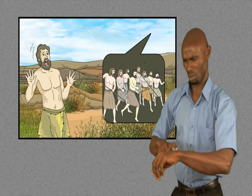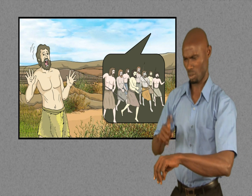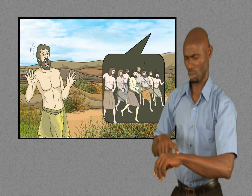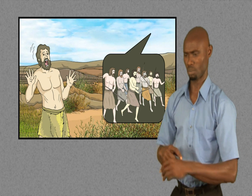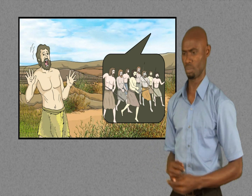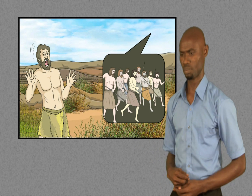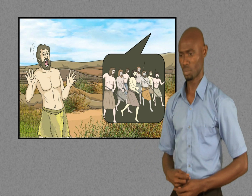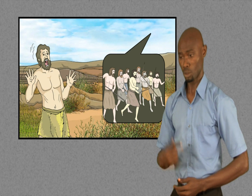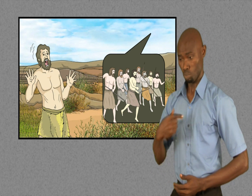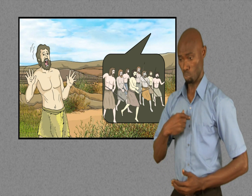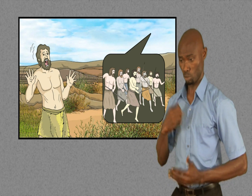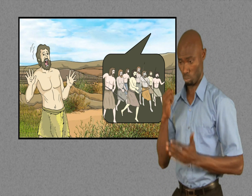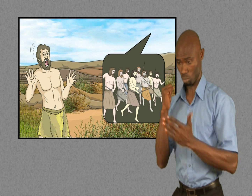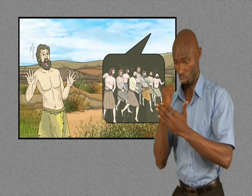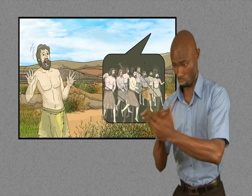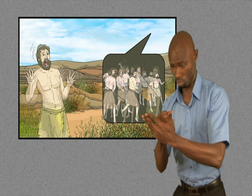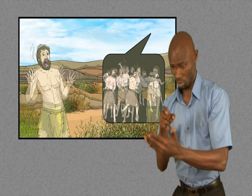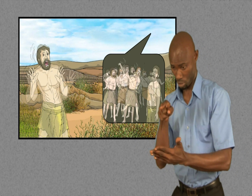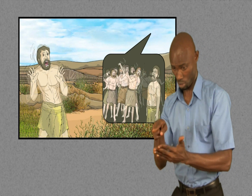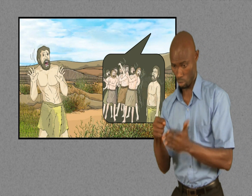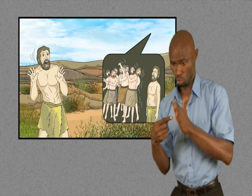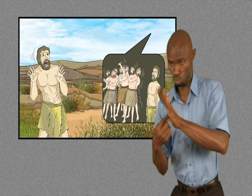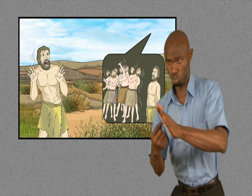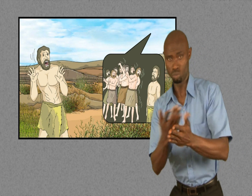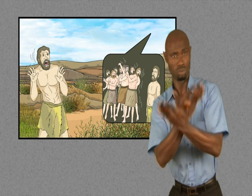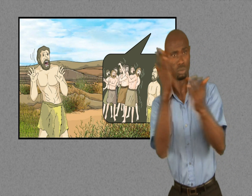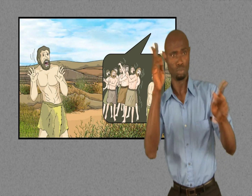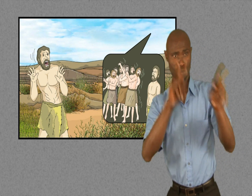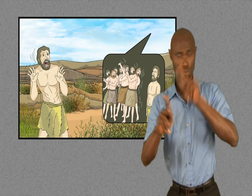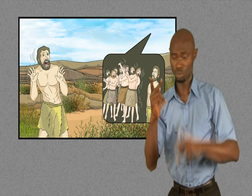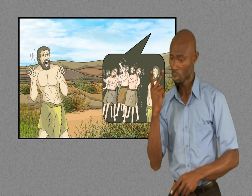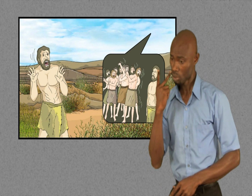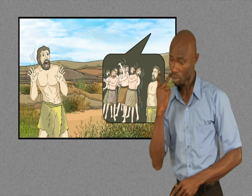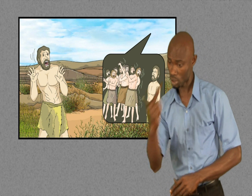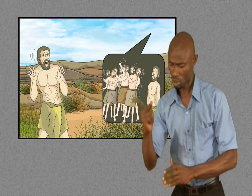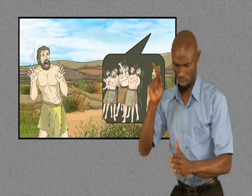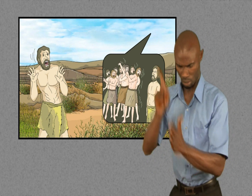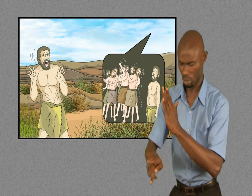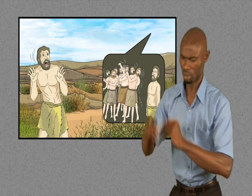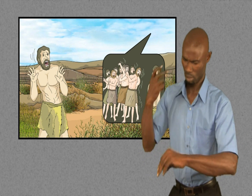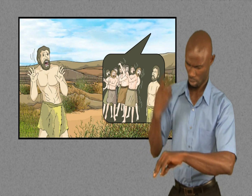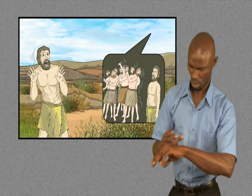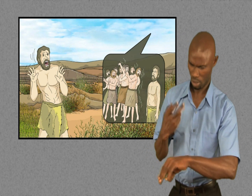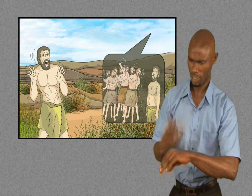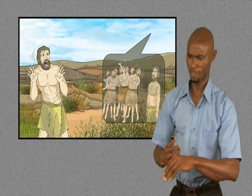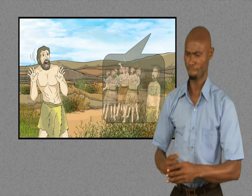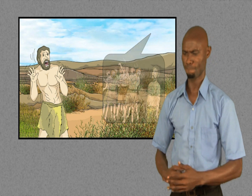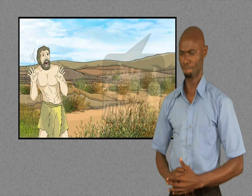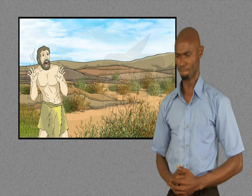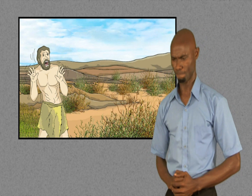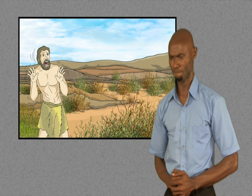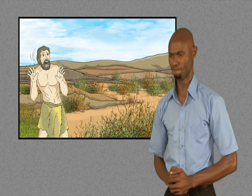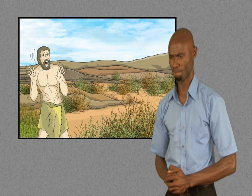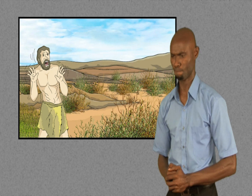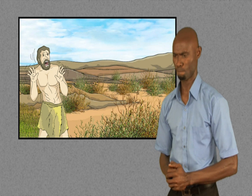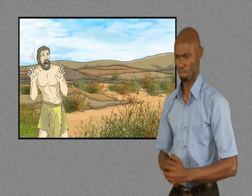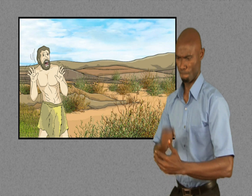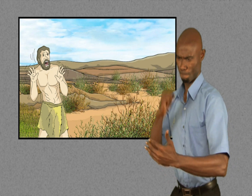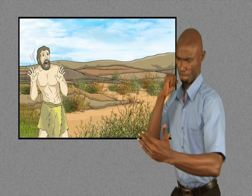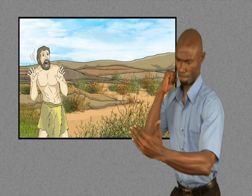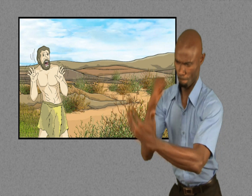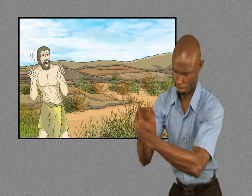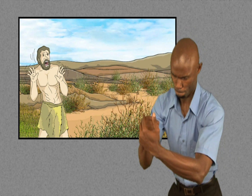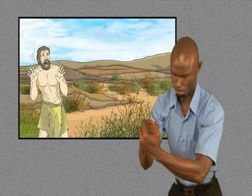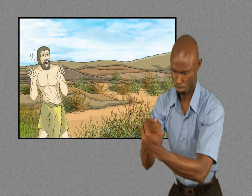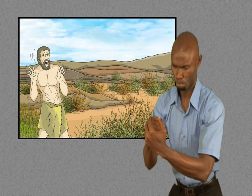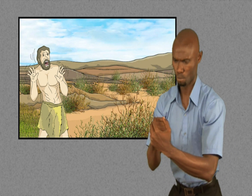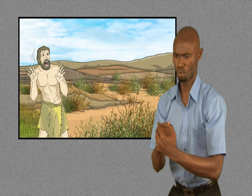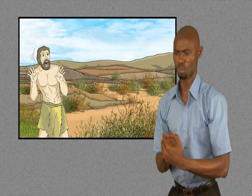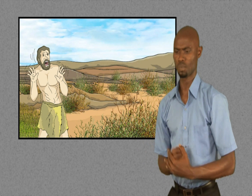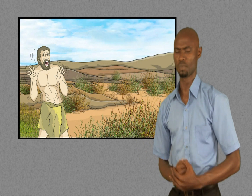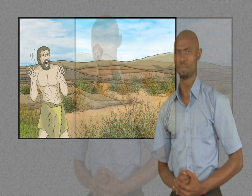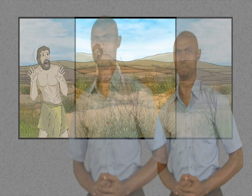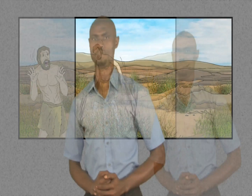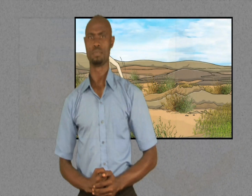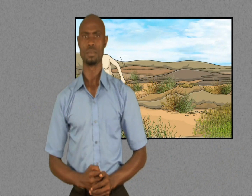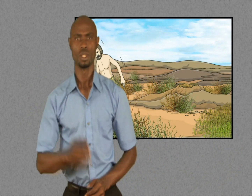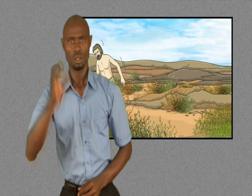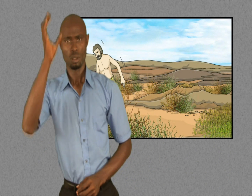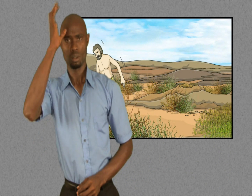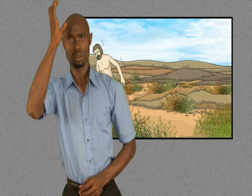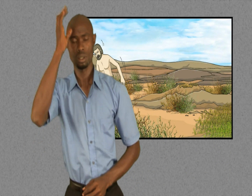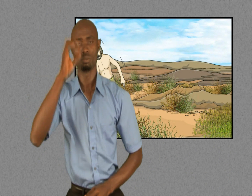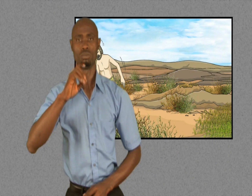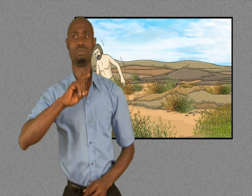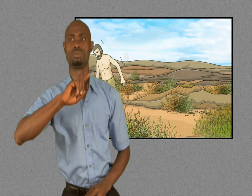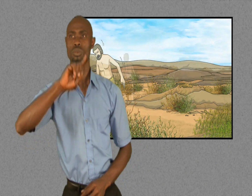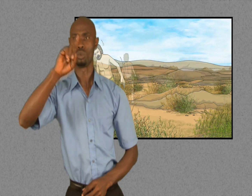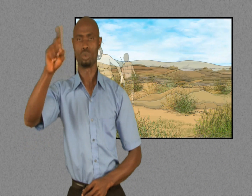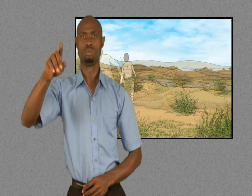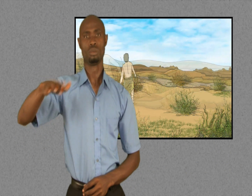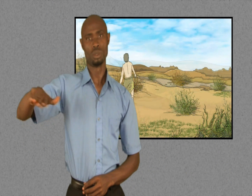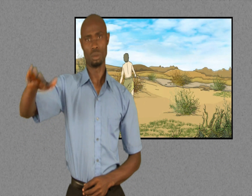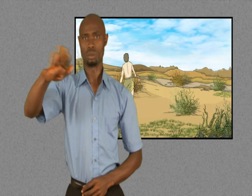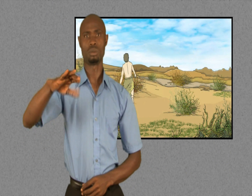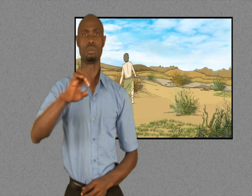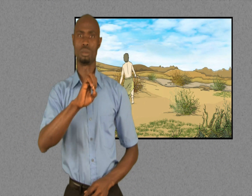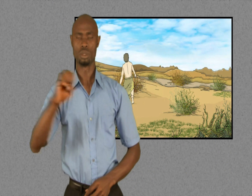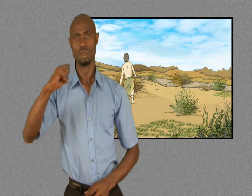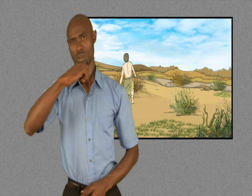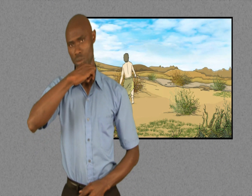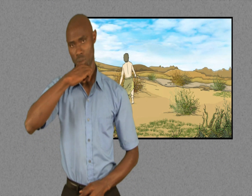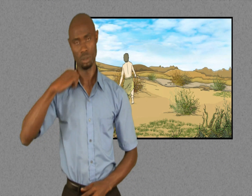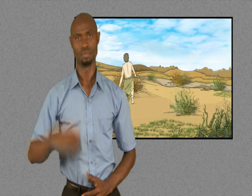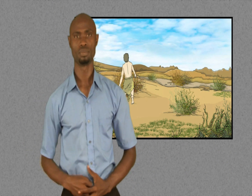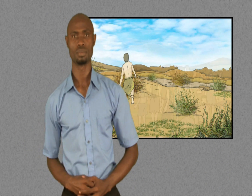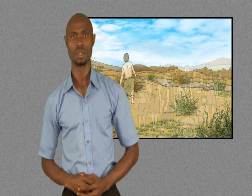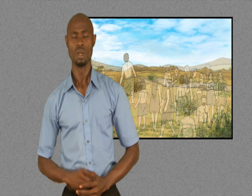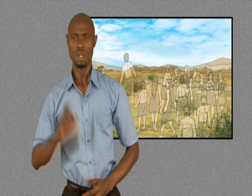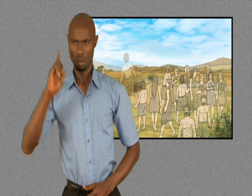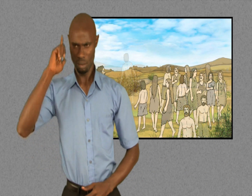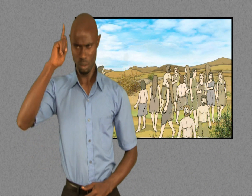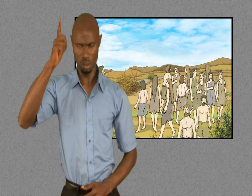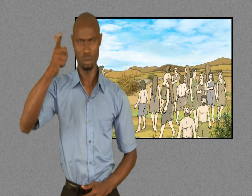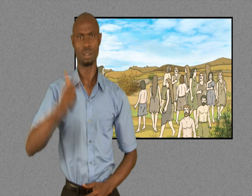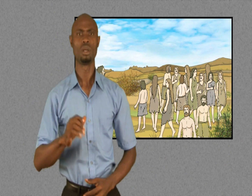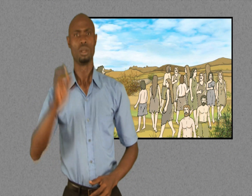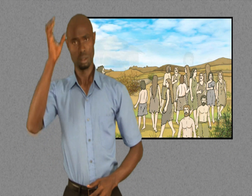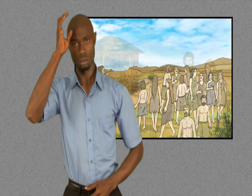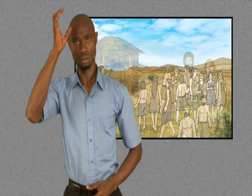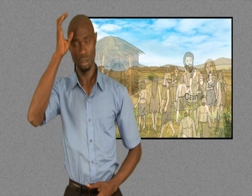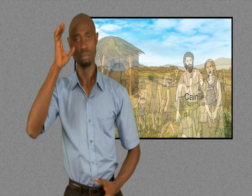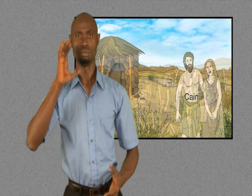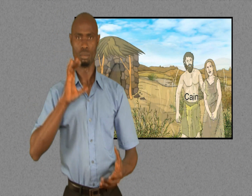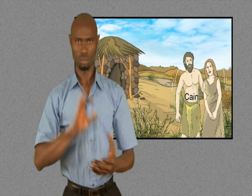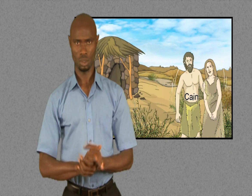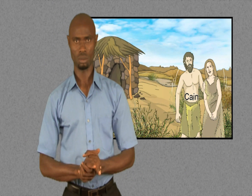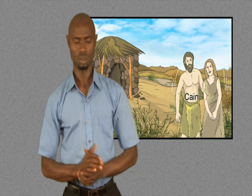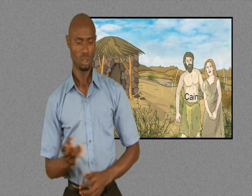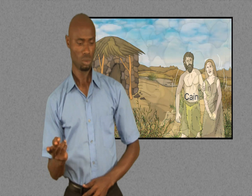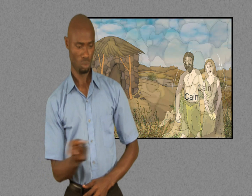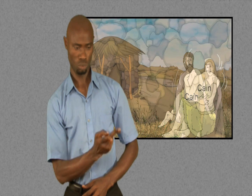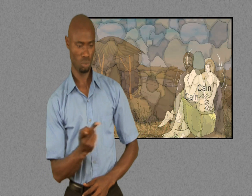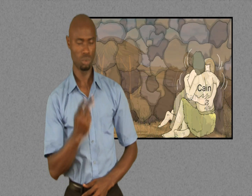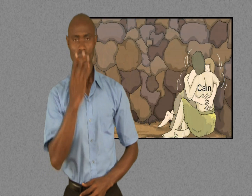And the LORD placed a mark on Cain, so that no one who found him would kill him. So Cain went out from the presence of the LORD and settled in the land of Nod, east of Eden.